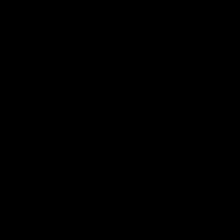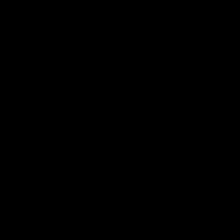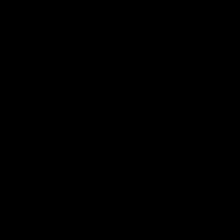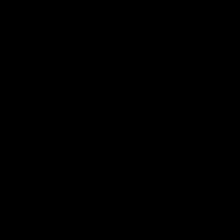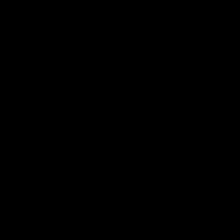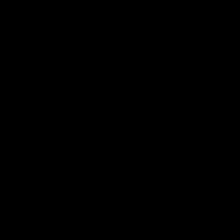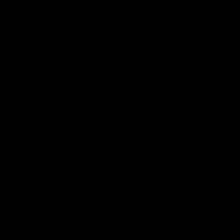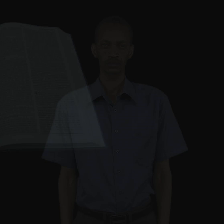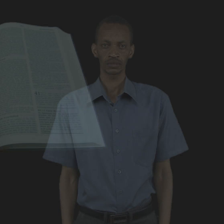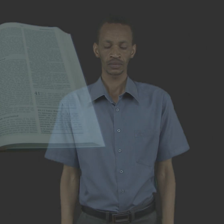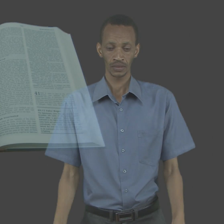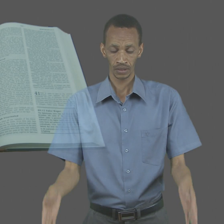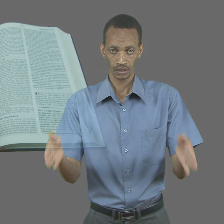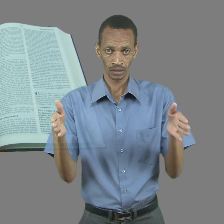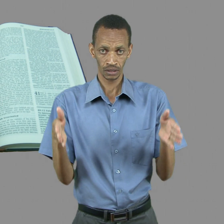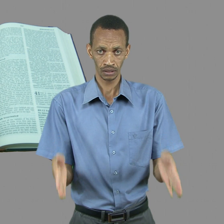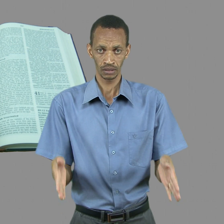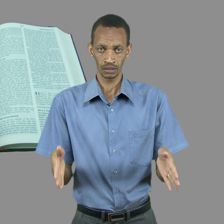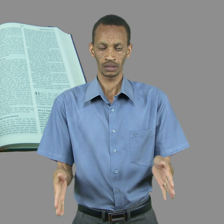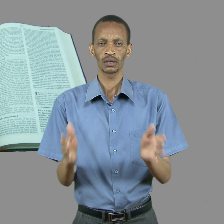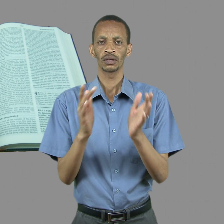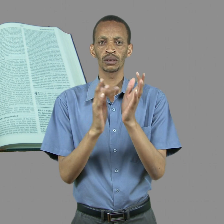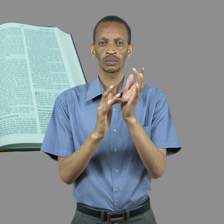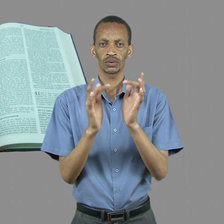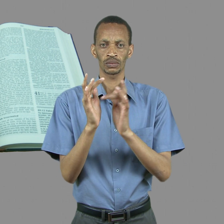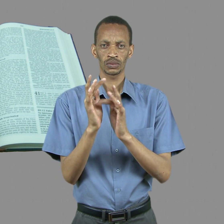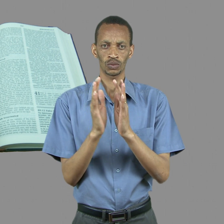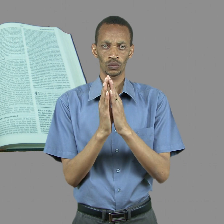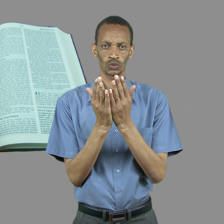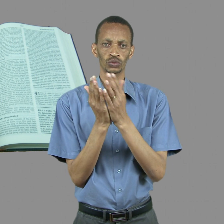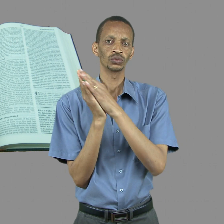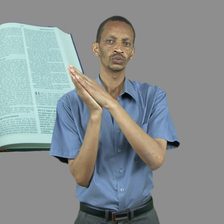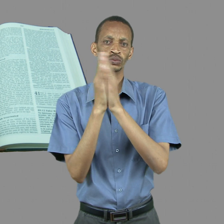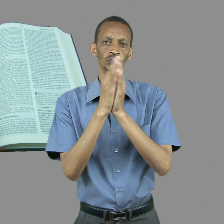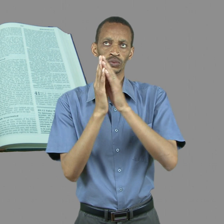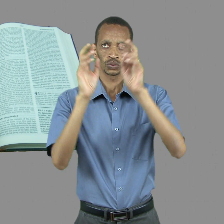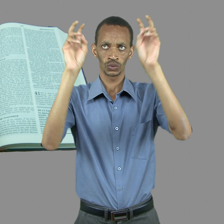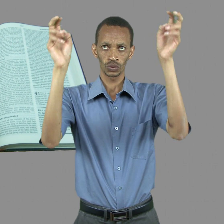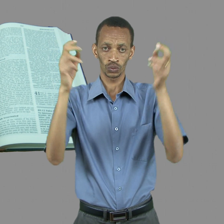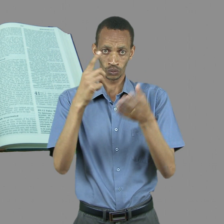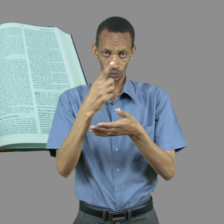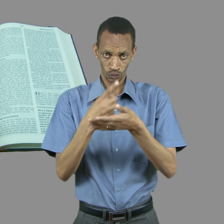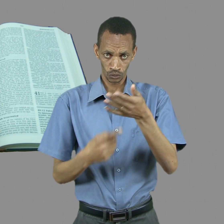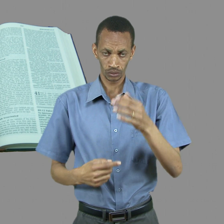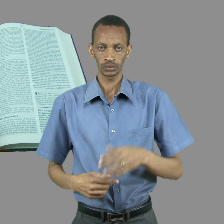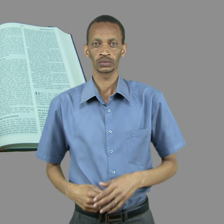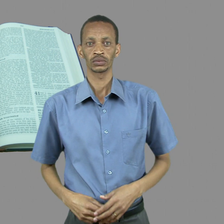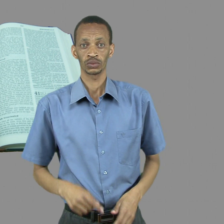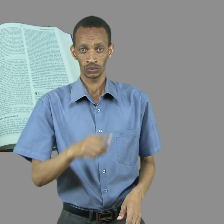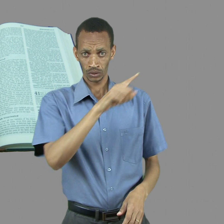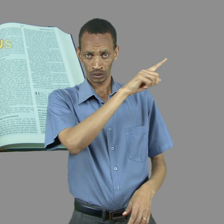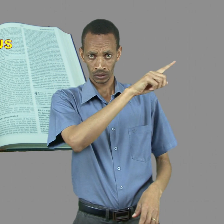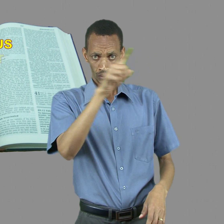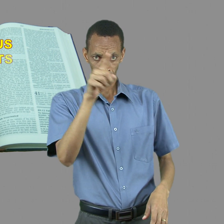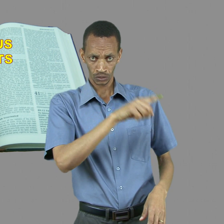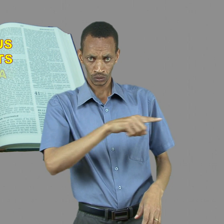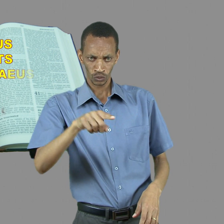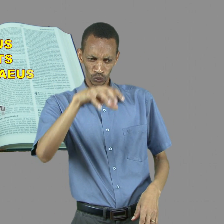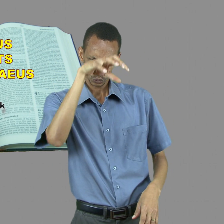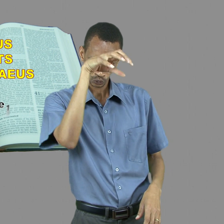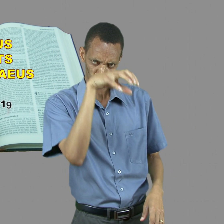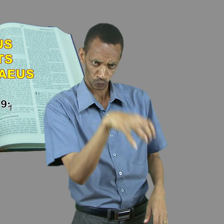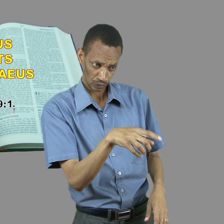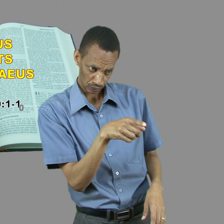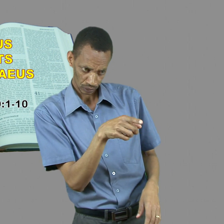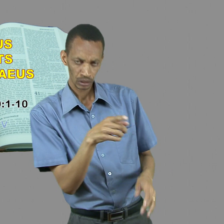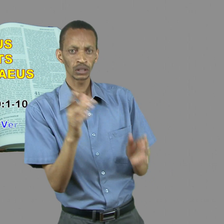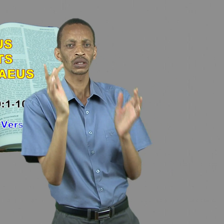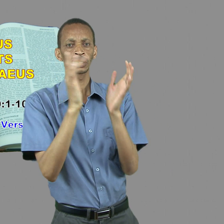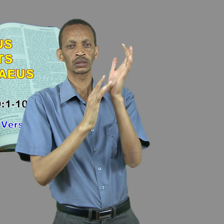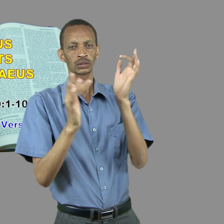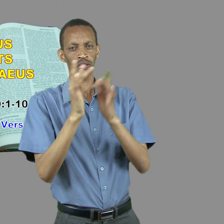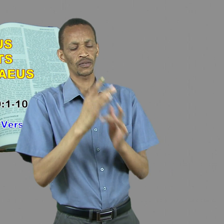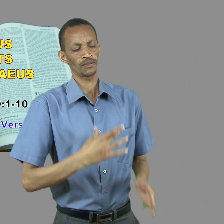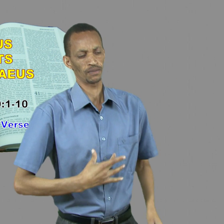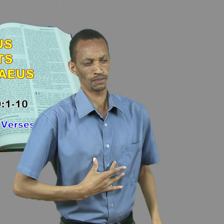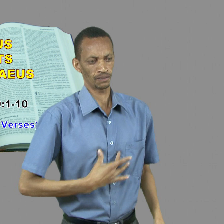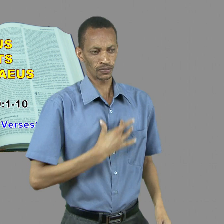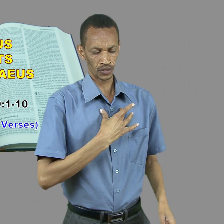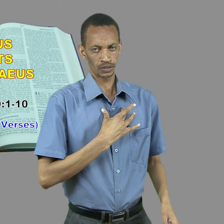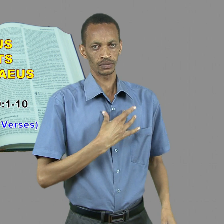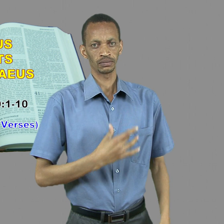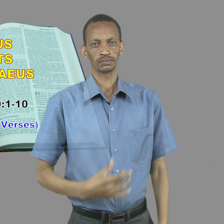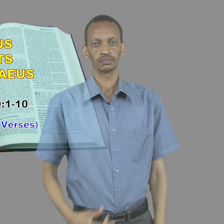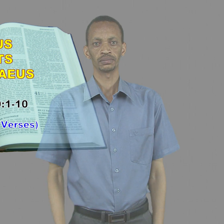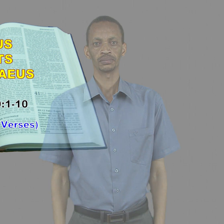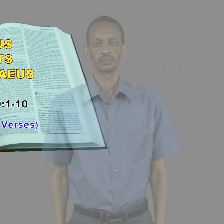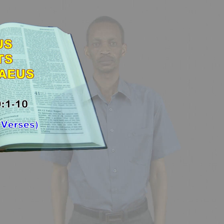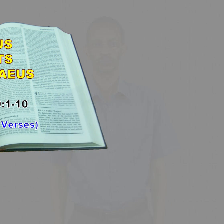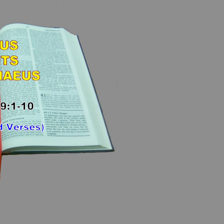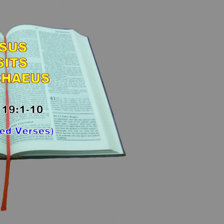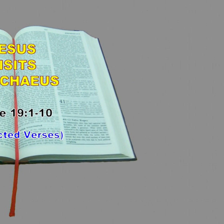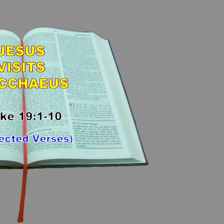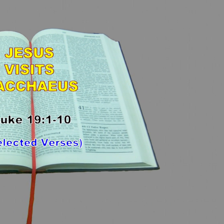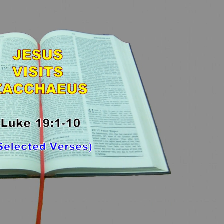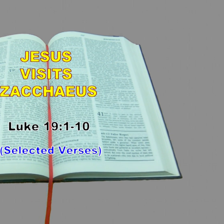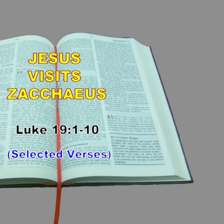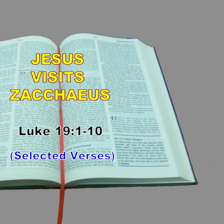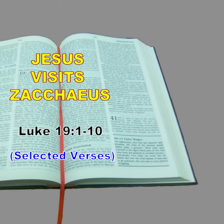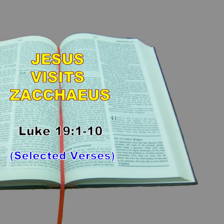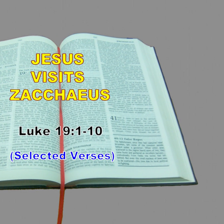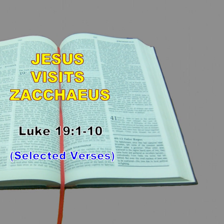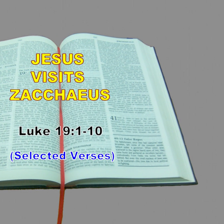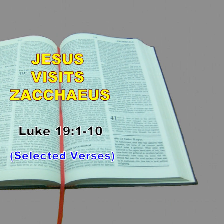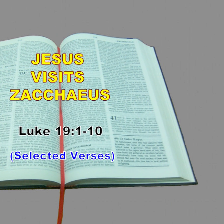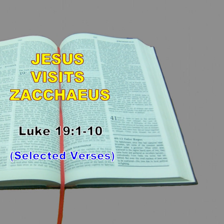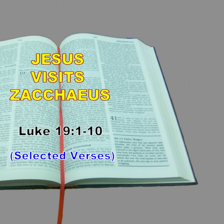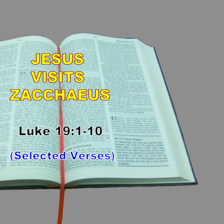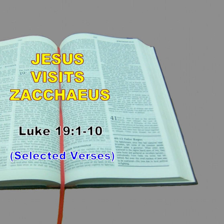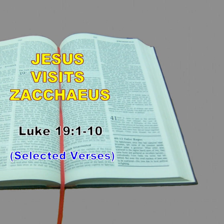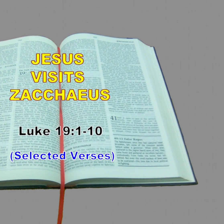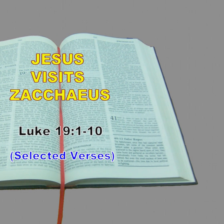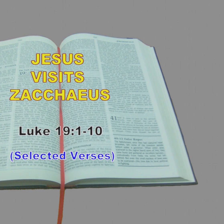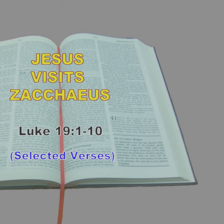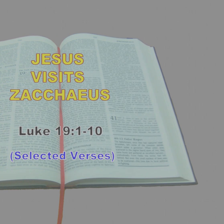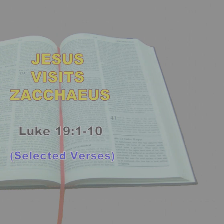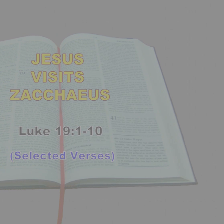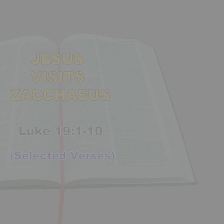Jesus visits Zacchaeus